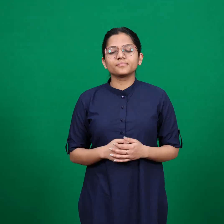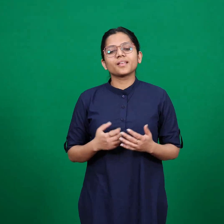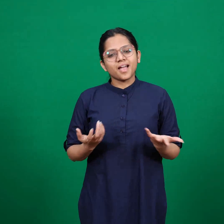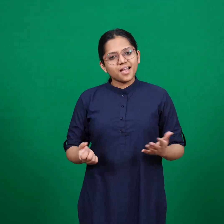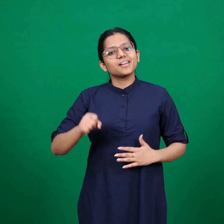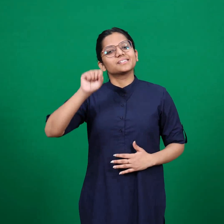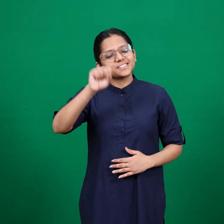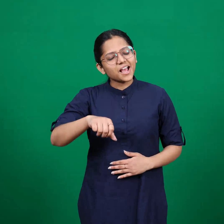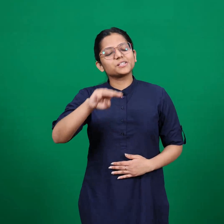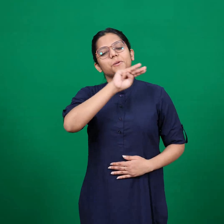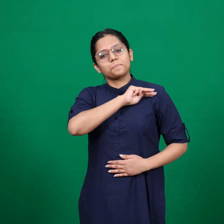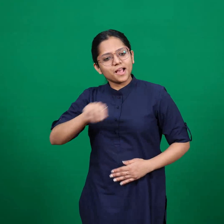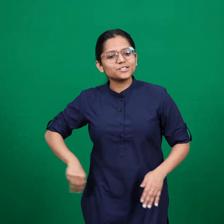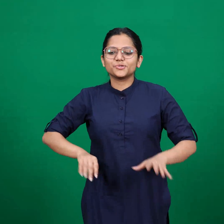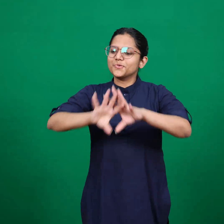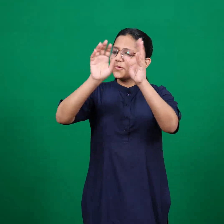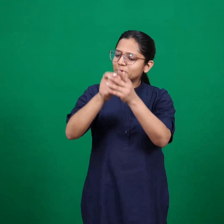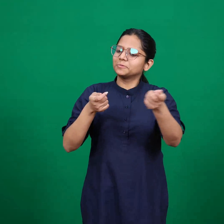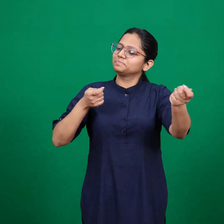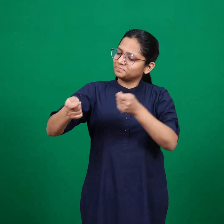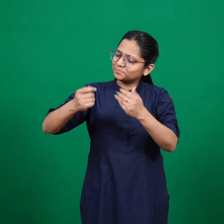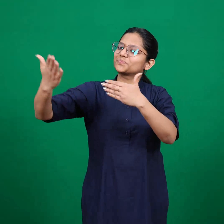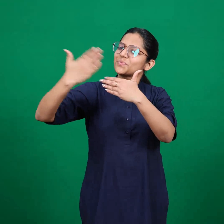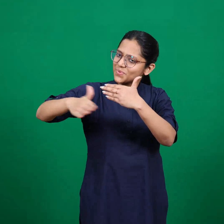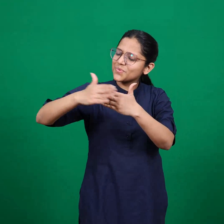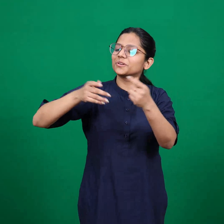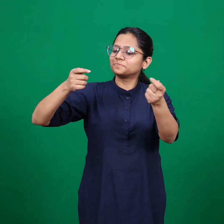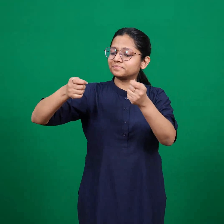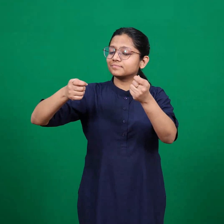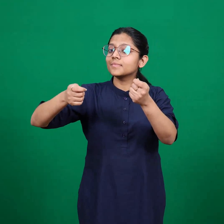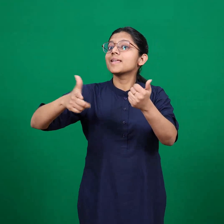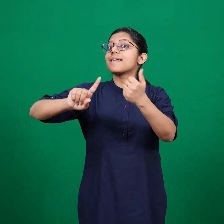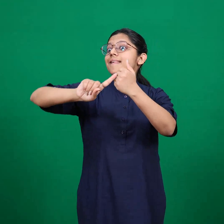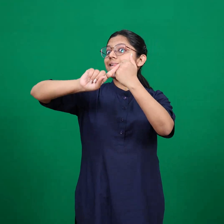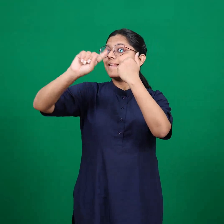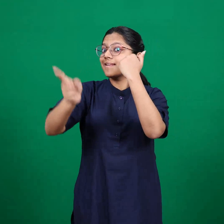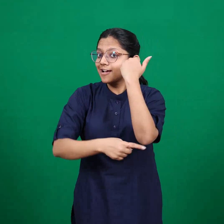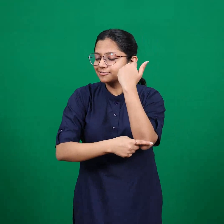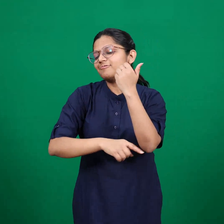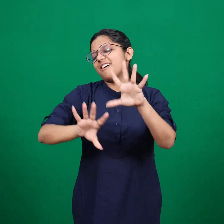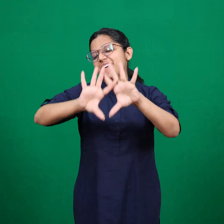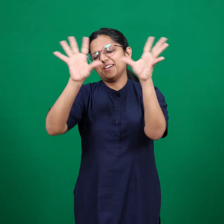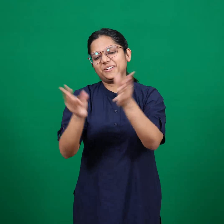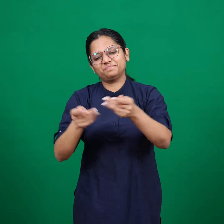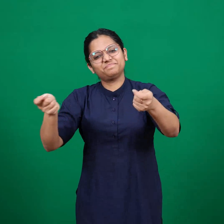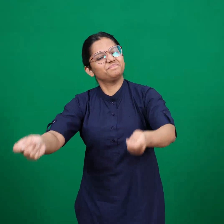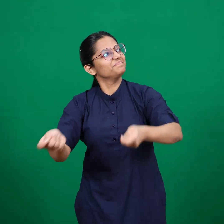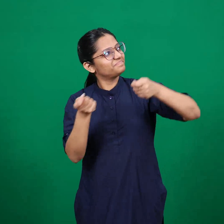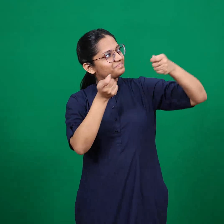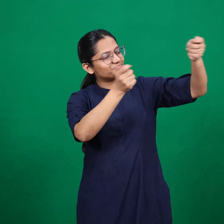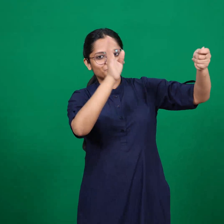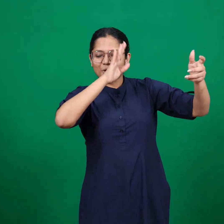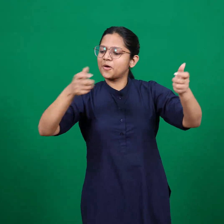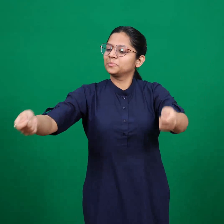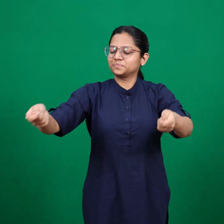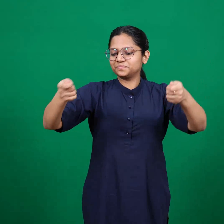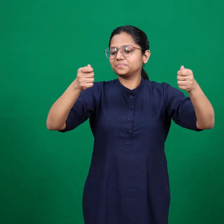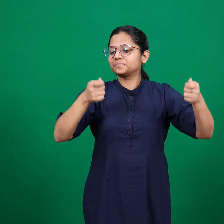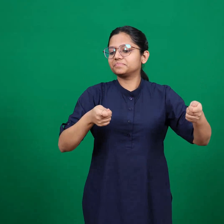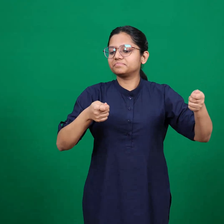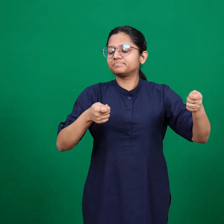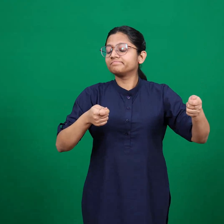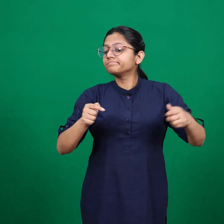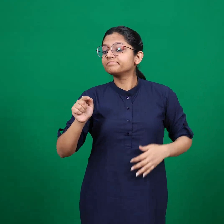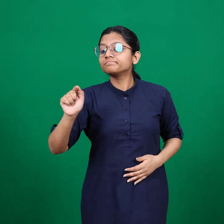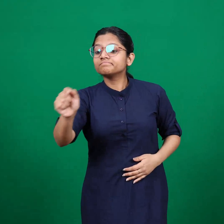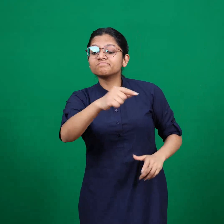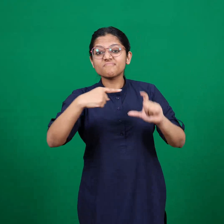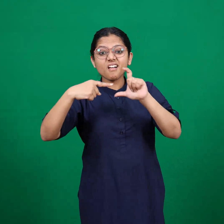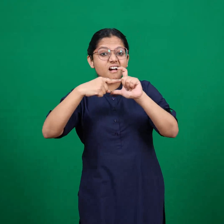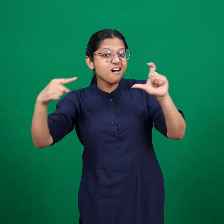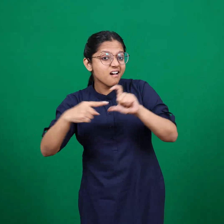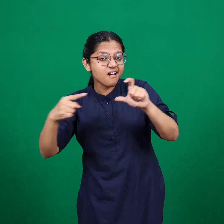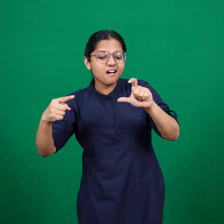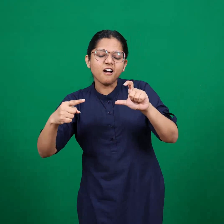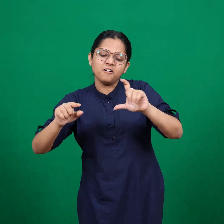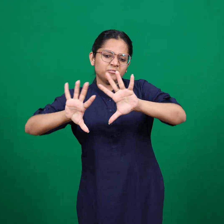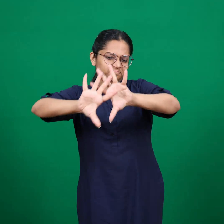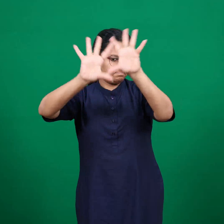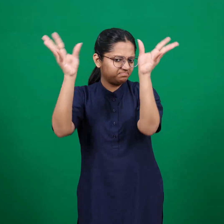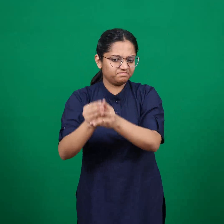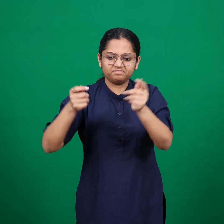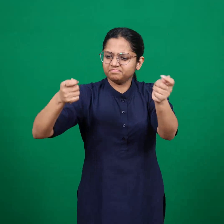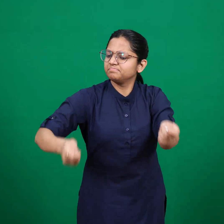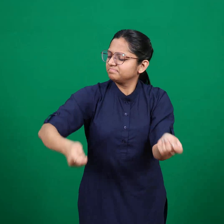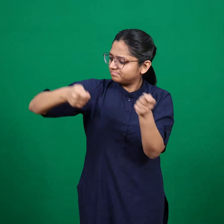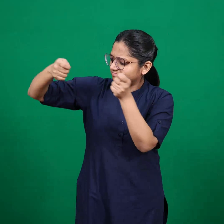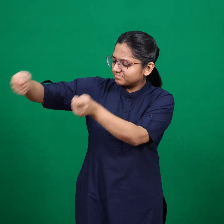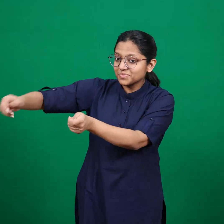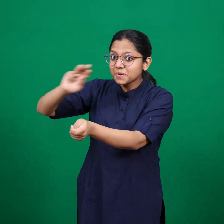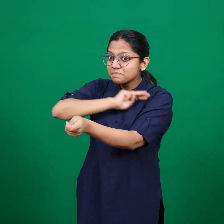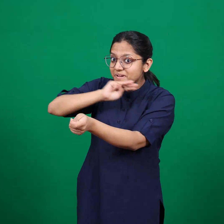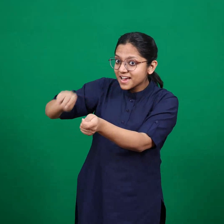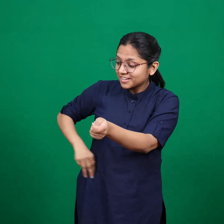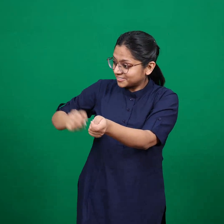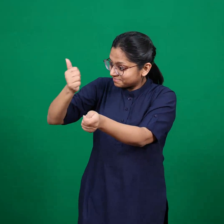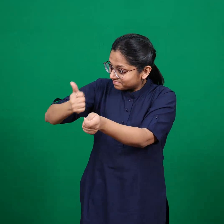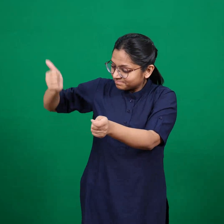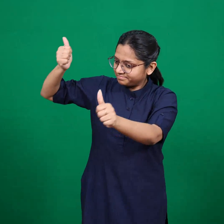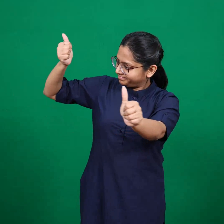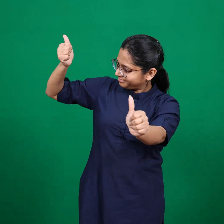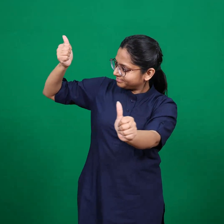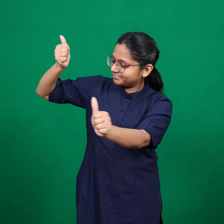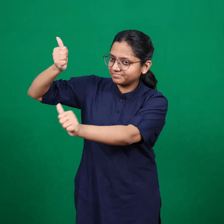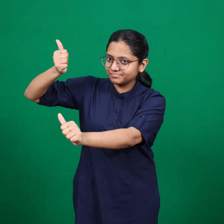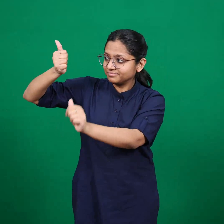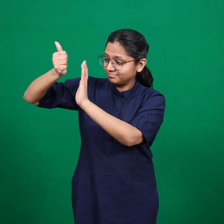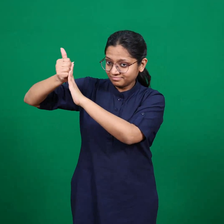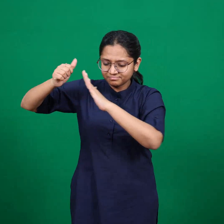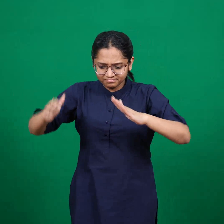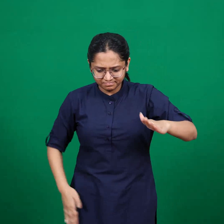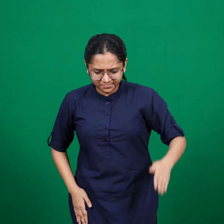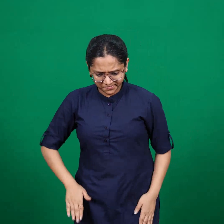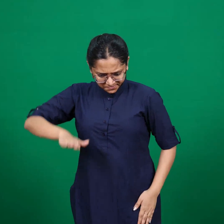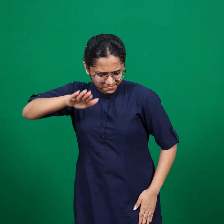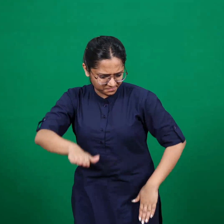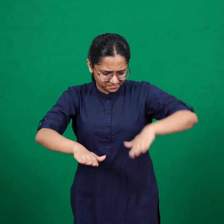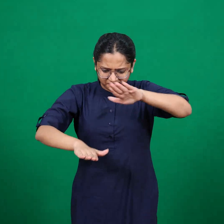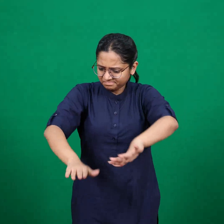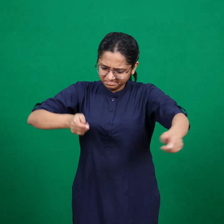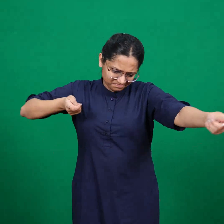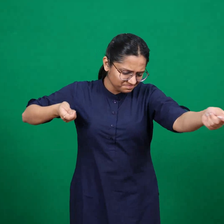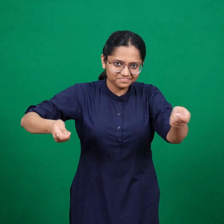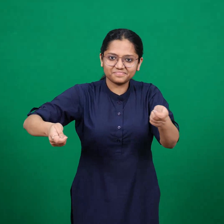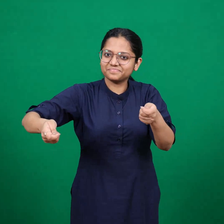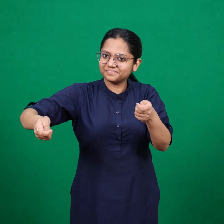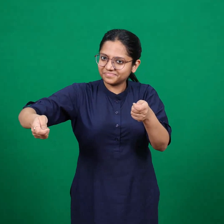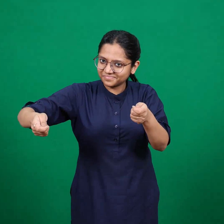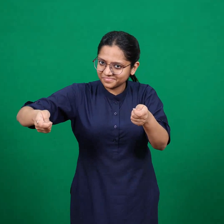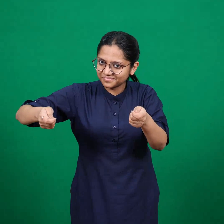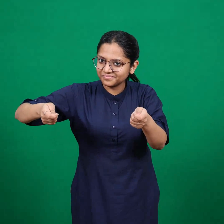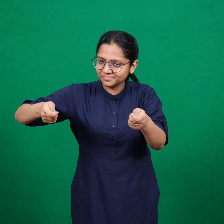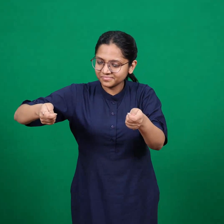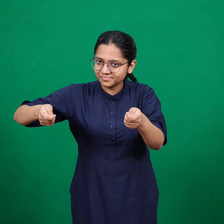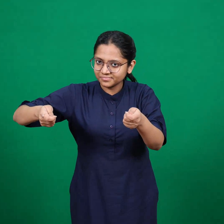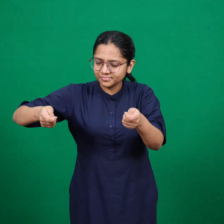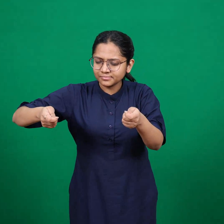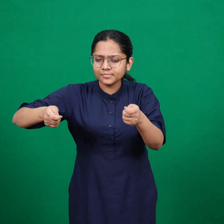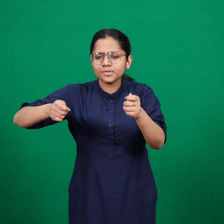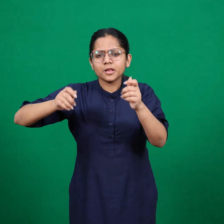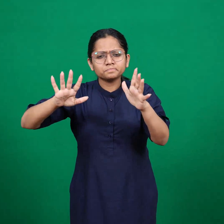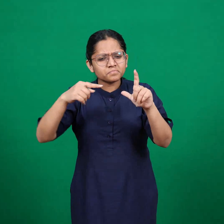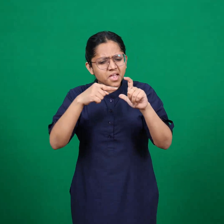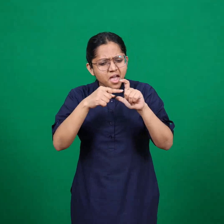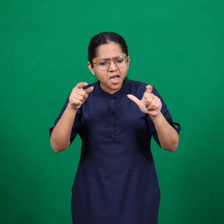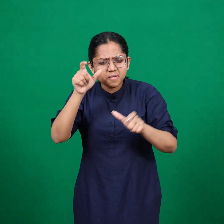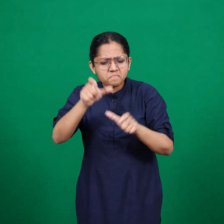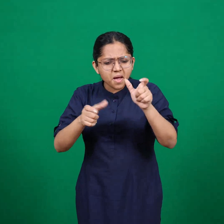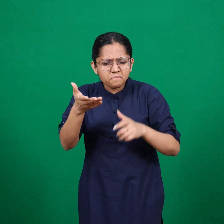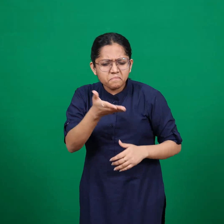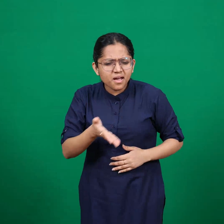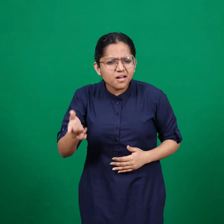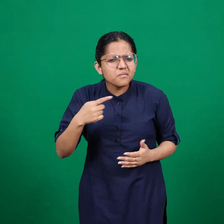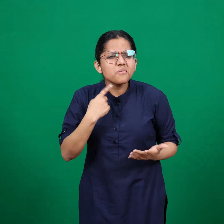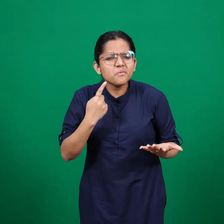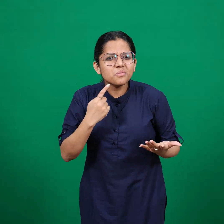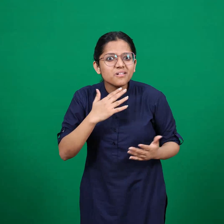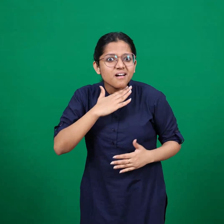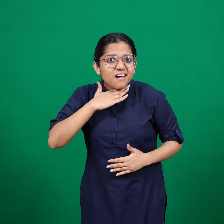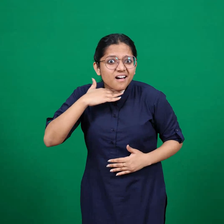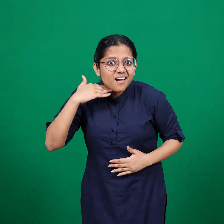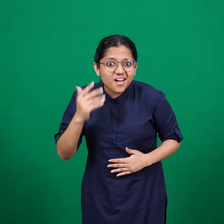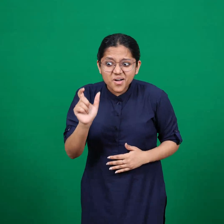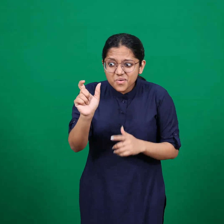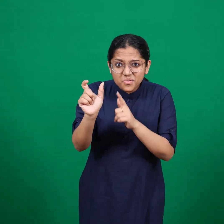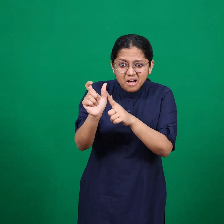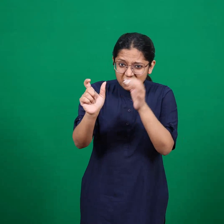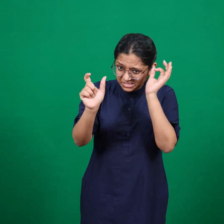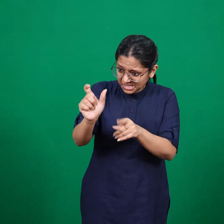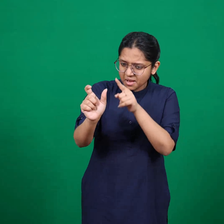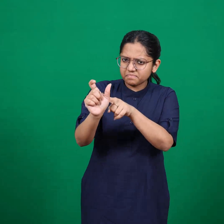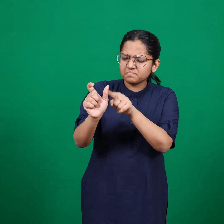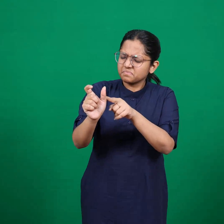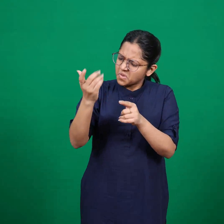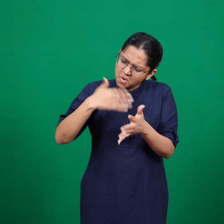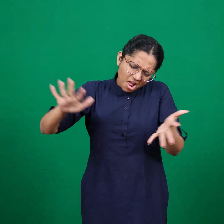For He must reign until He has put all His enemies under His feet. The last enemy to be destroyed is death.